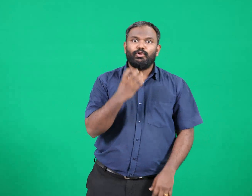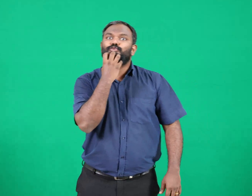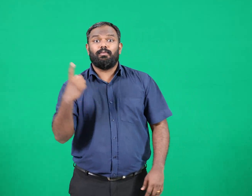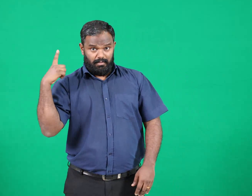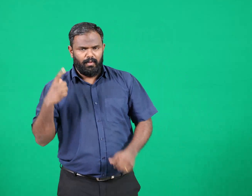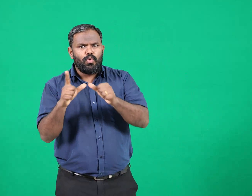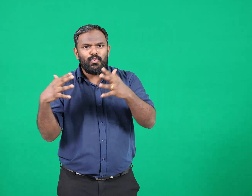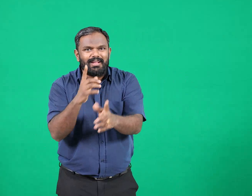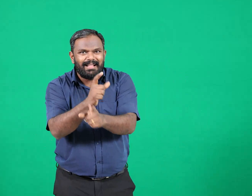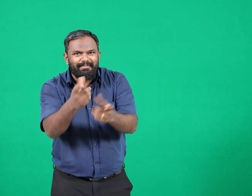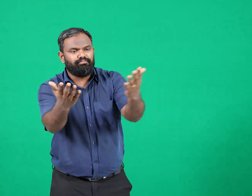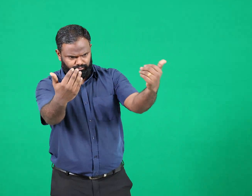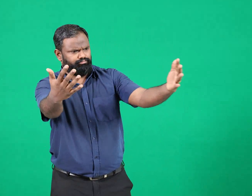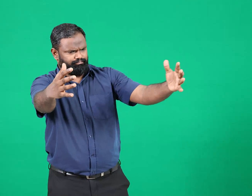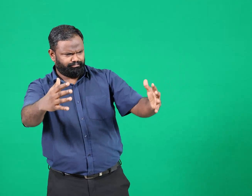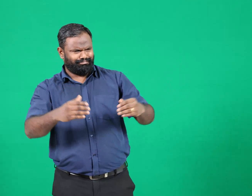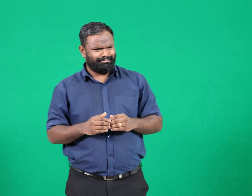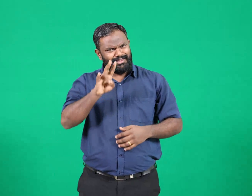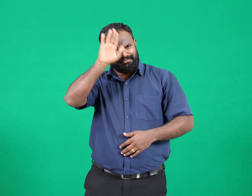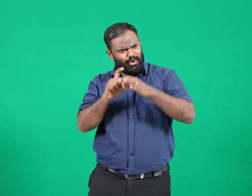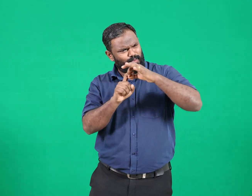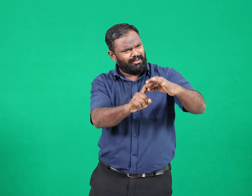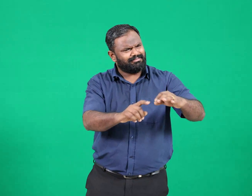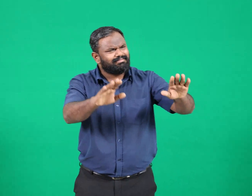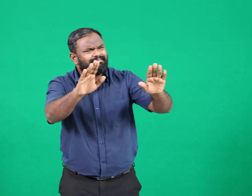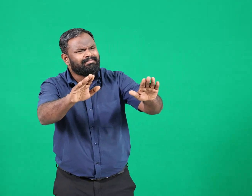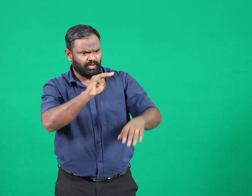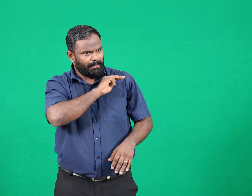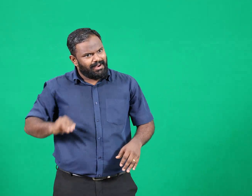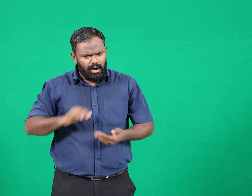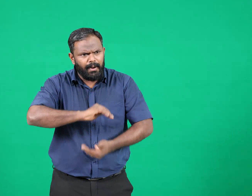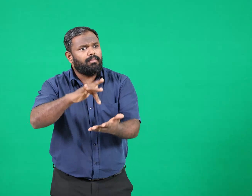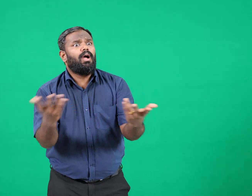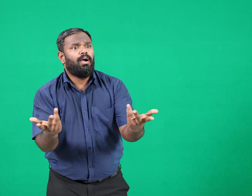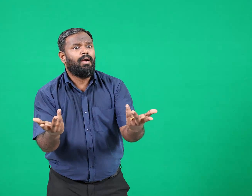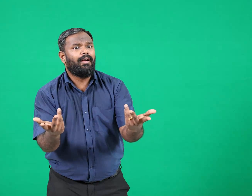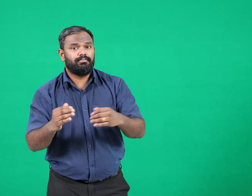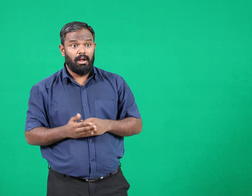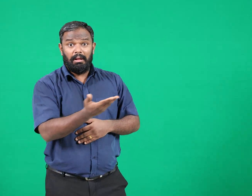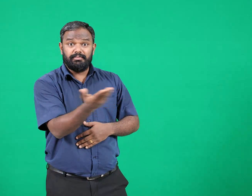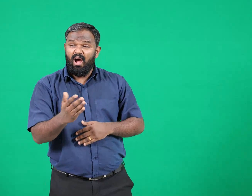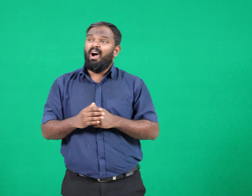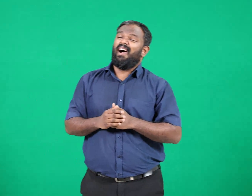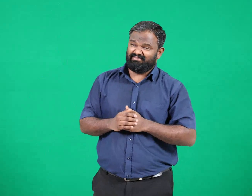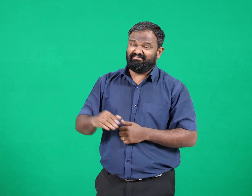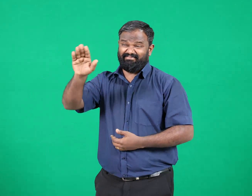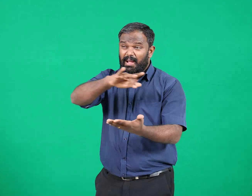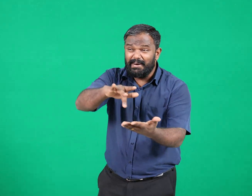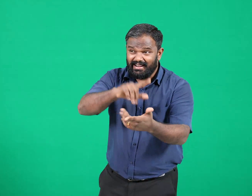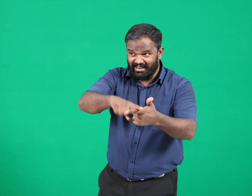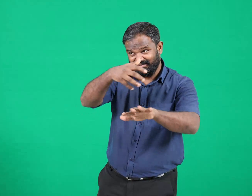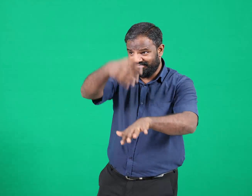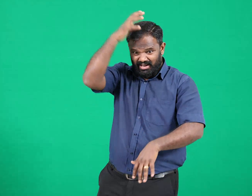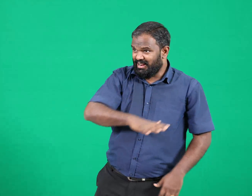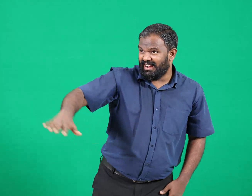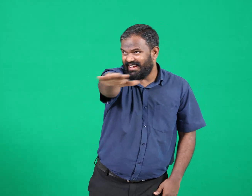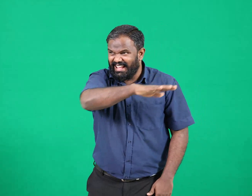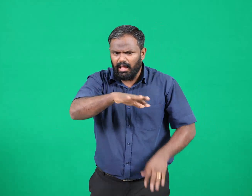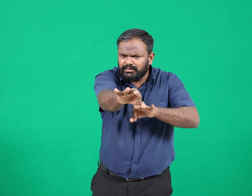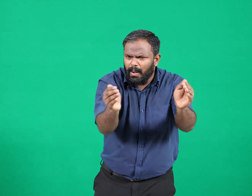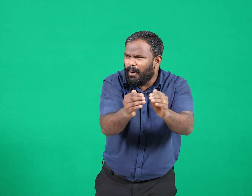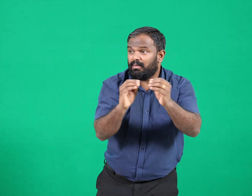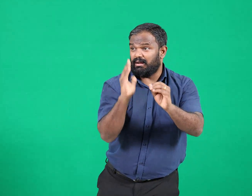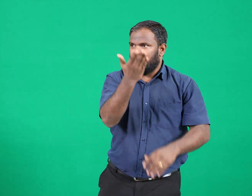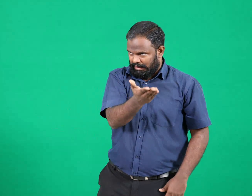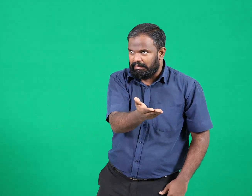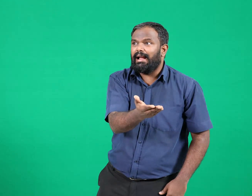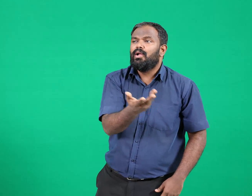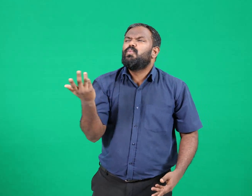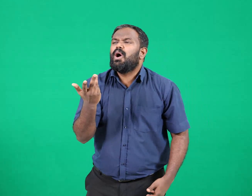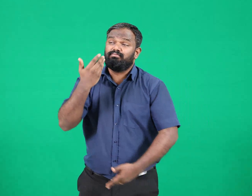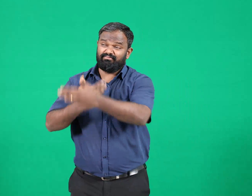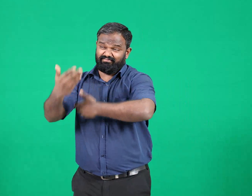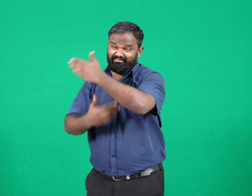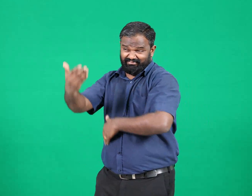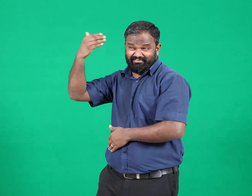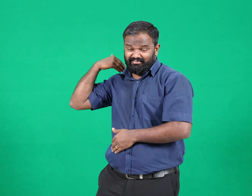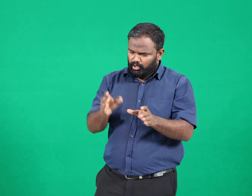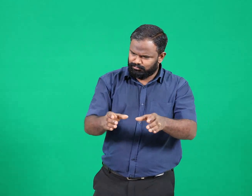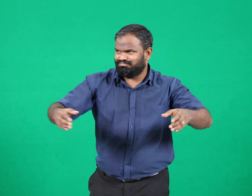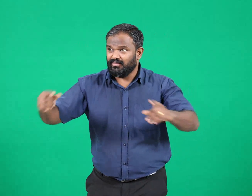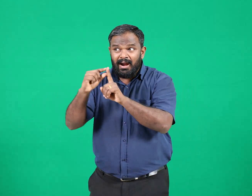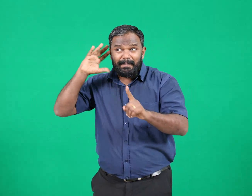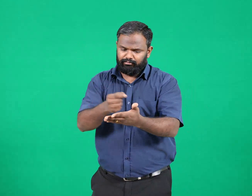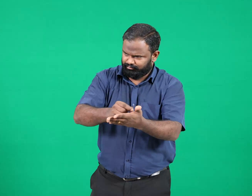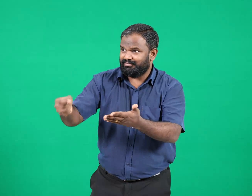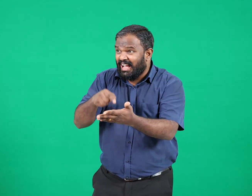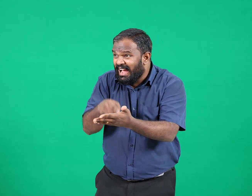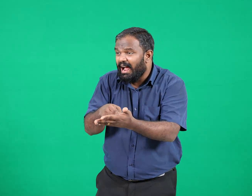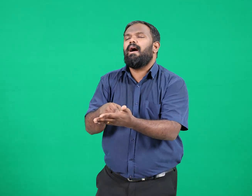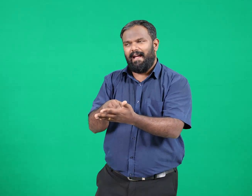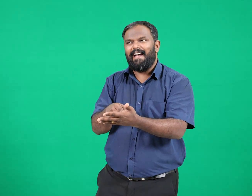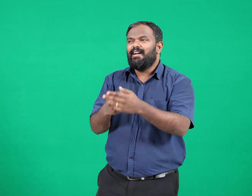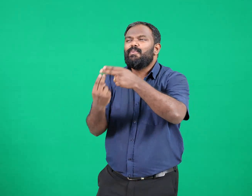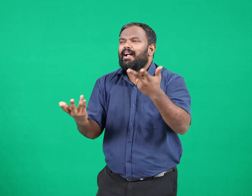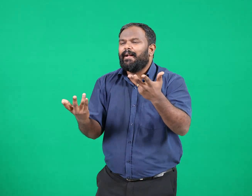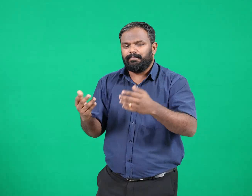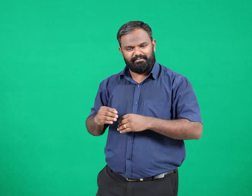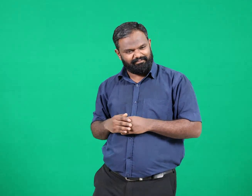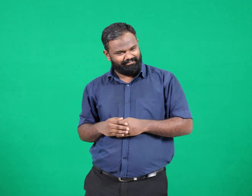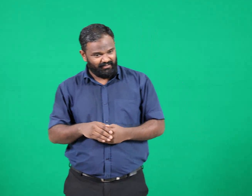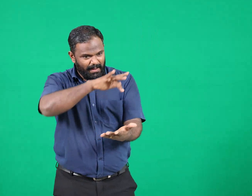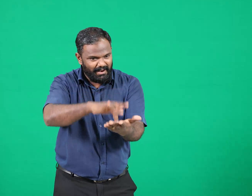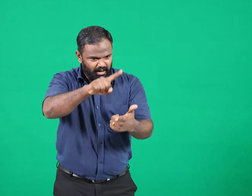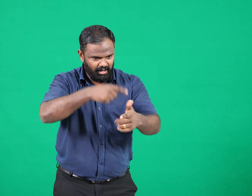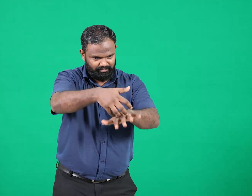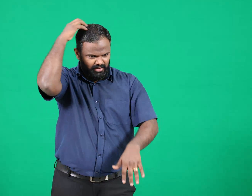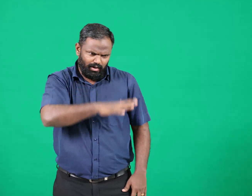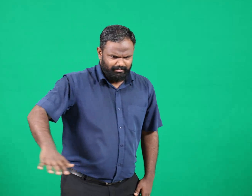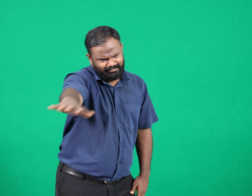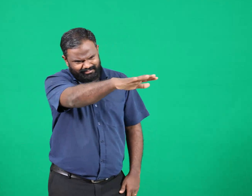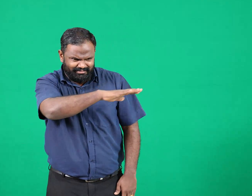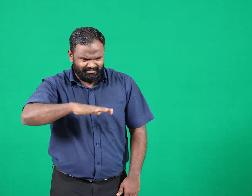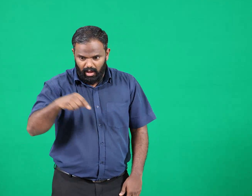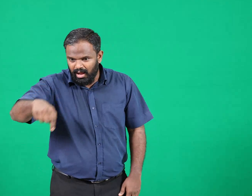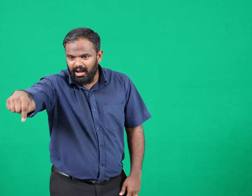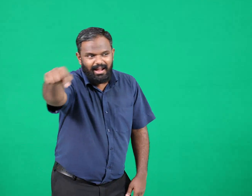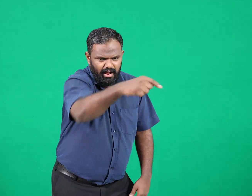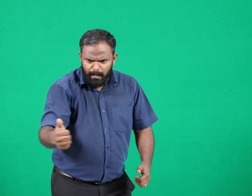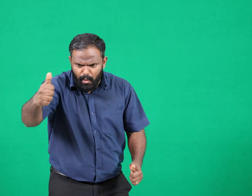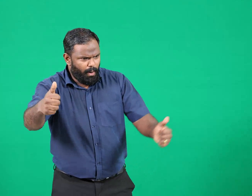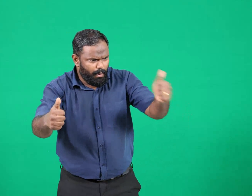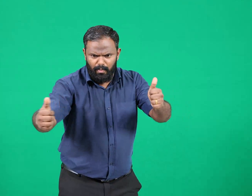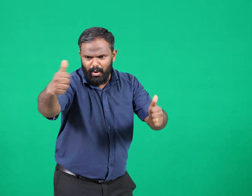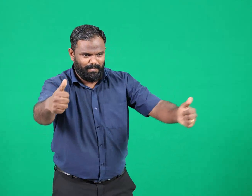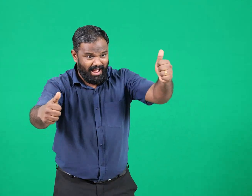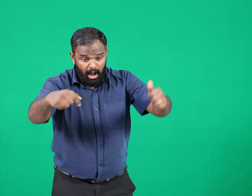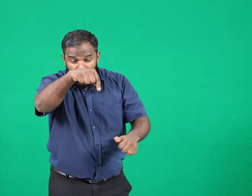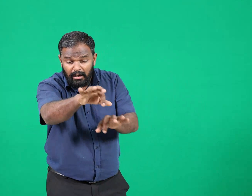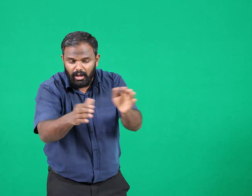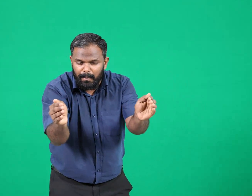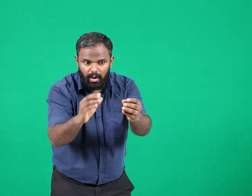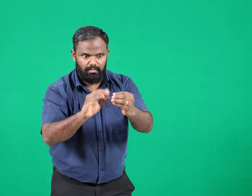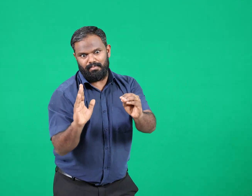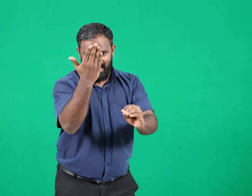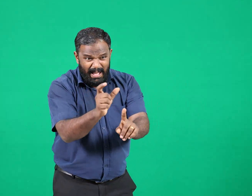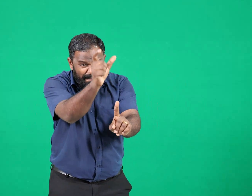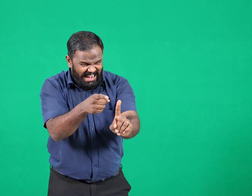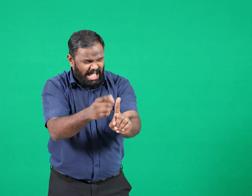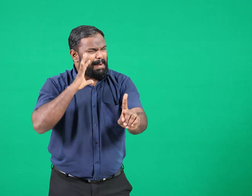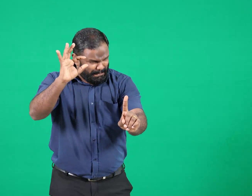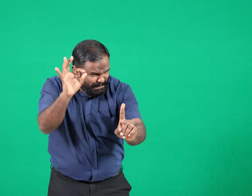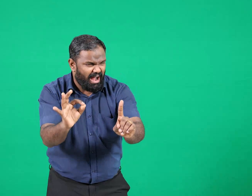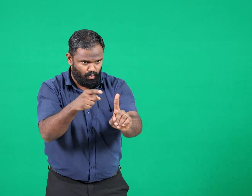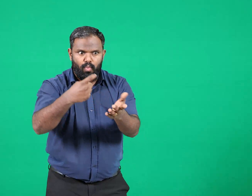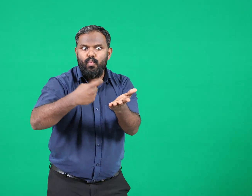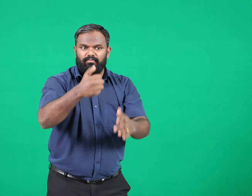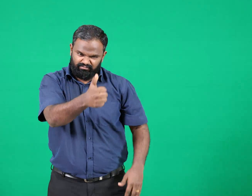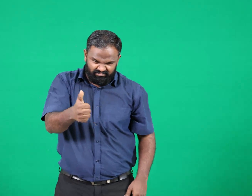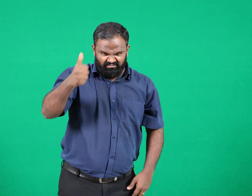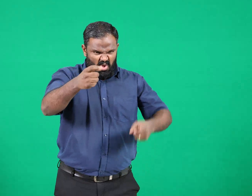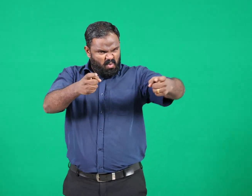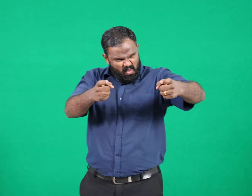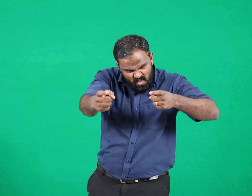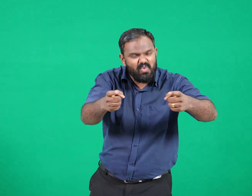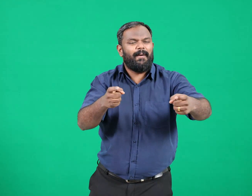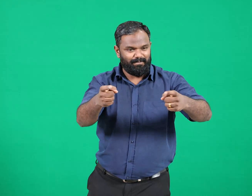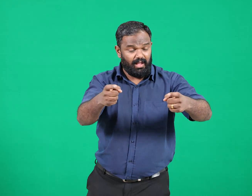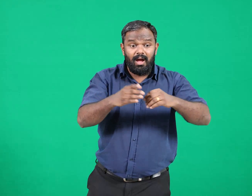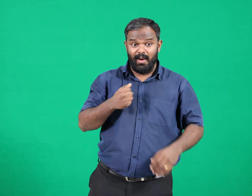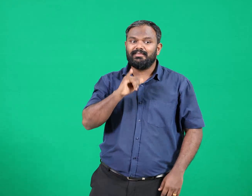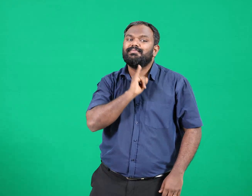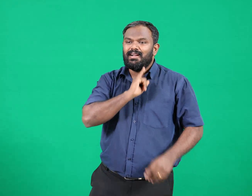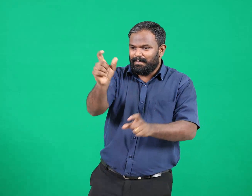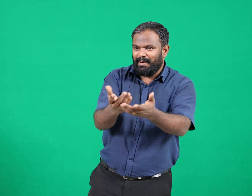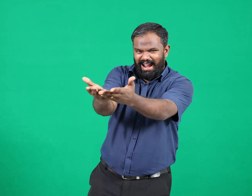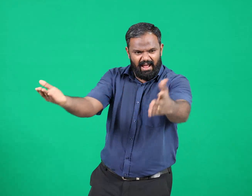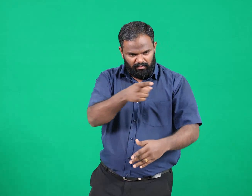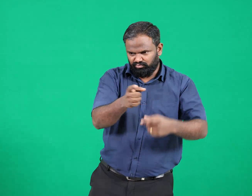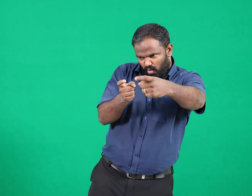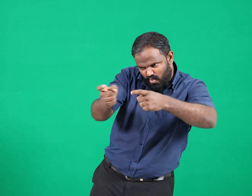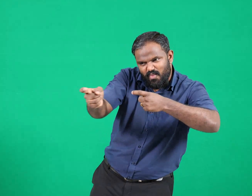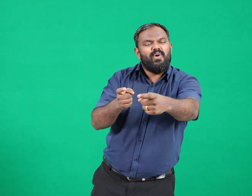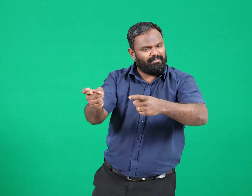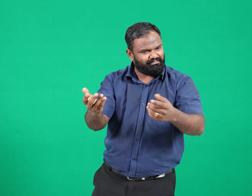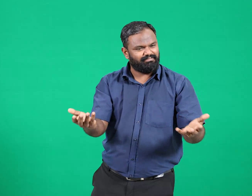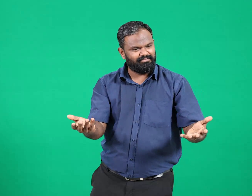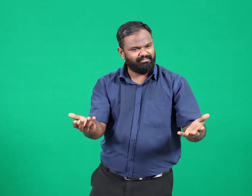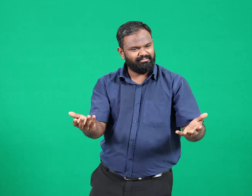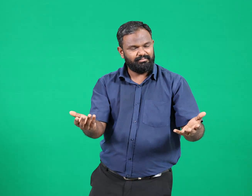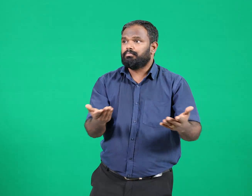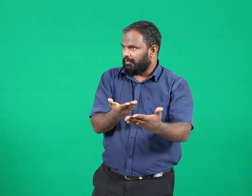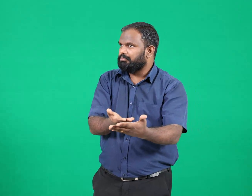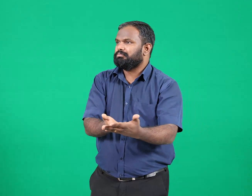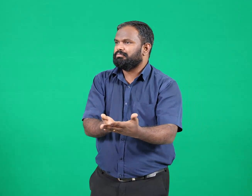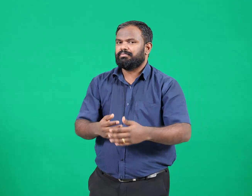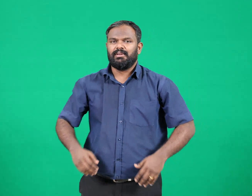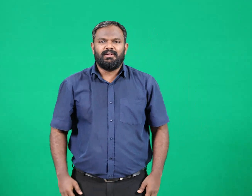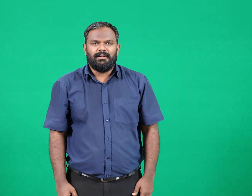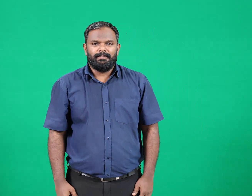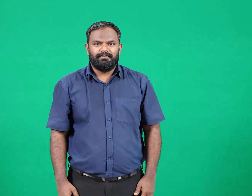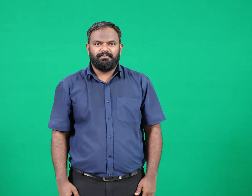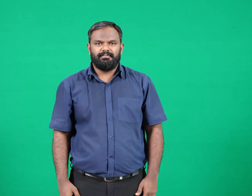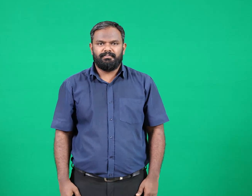"In Bethlehem in Judea," they replied, "for this is what the prophet has written: ' But you, Bethlehem, in the land of Judah, are by no means least among the rulers of Judah, for out of you will come a ruler who will be the shepherd of My people Israel.'"